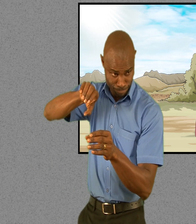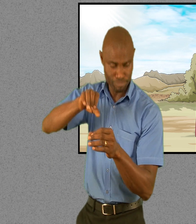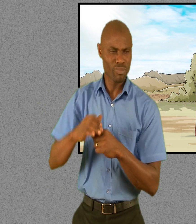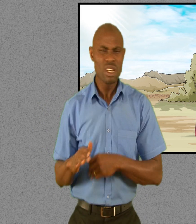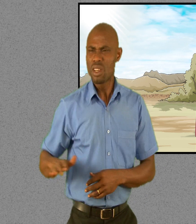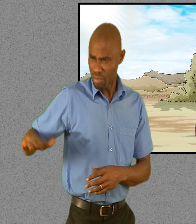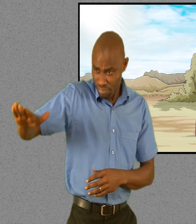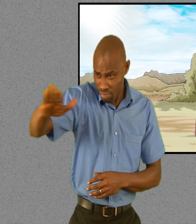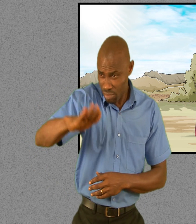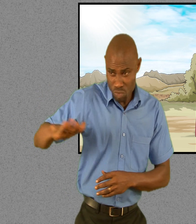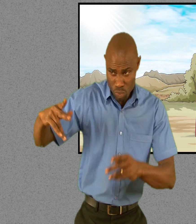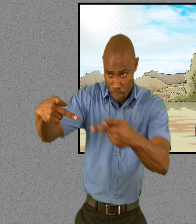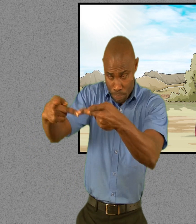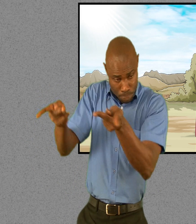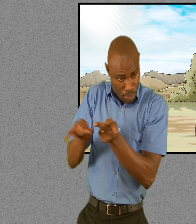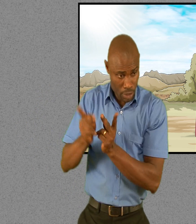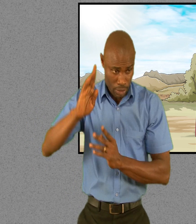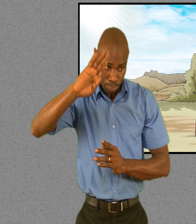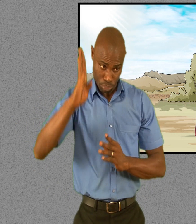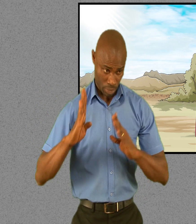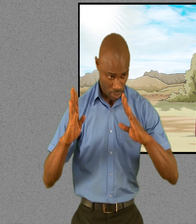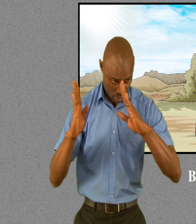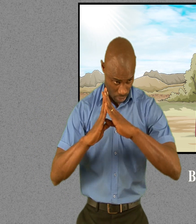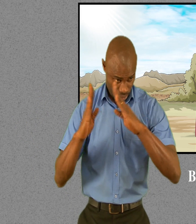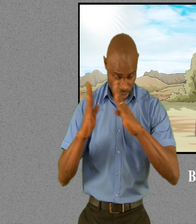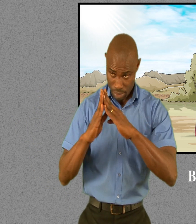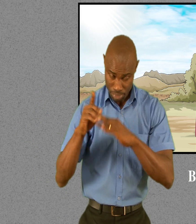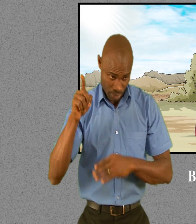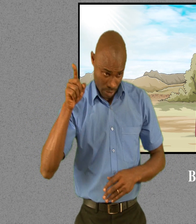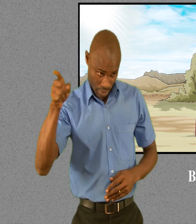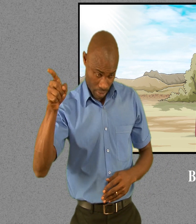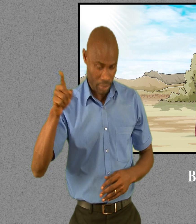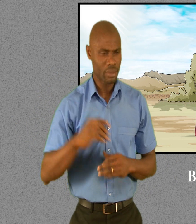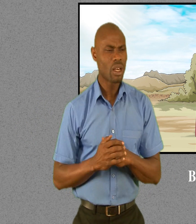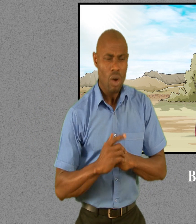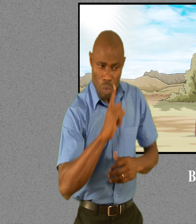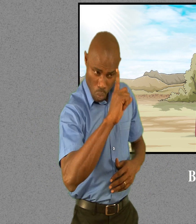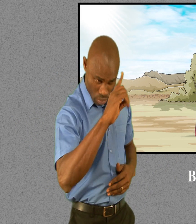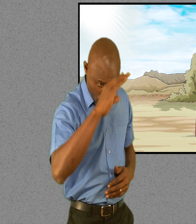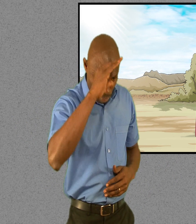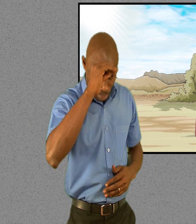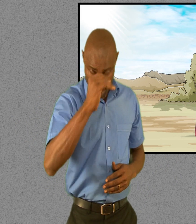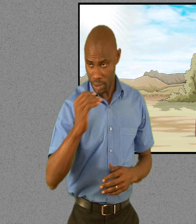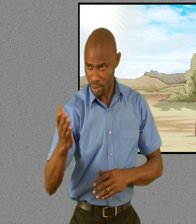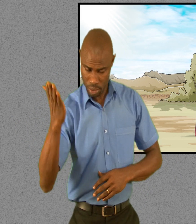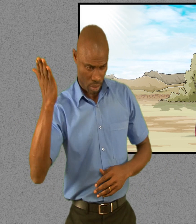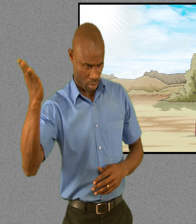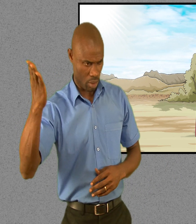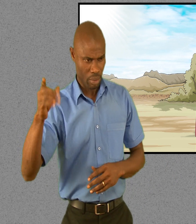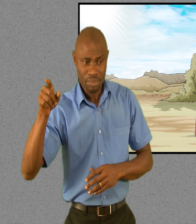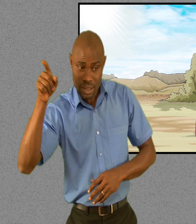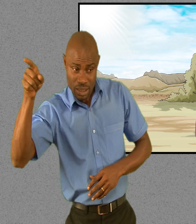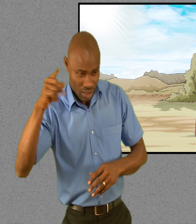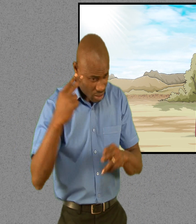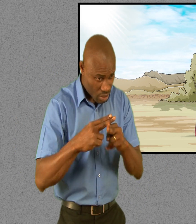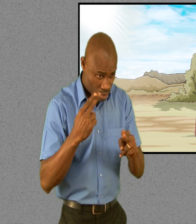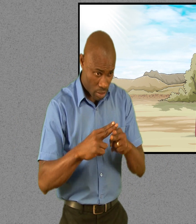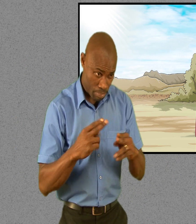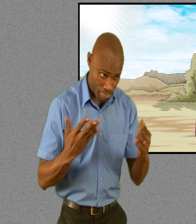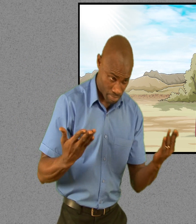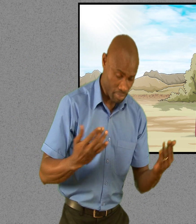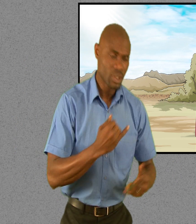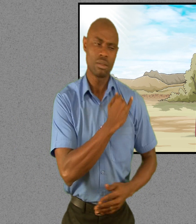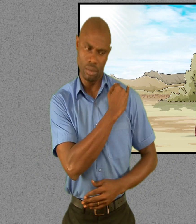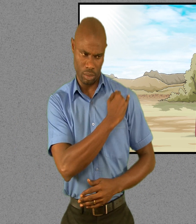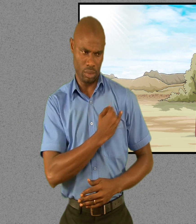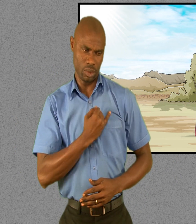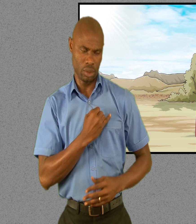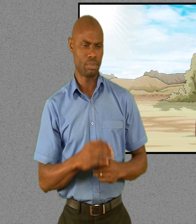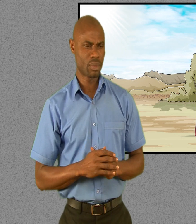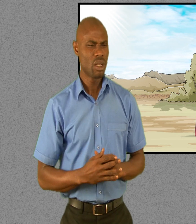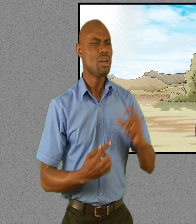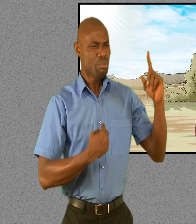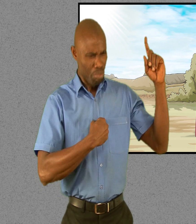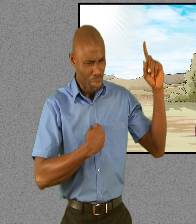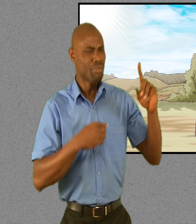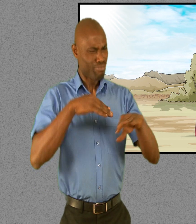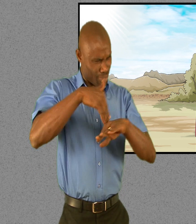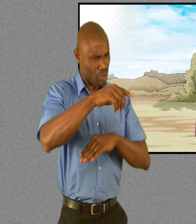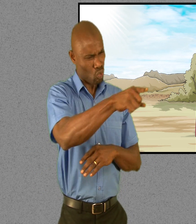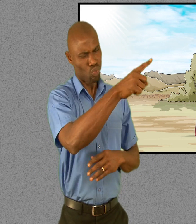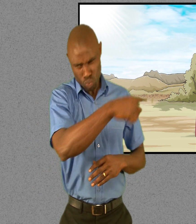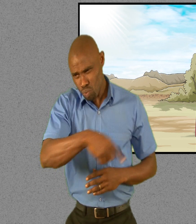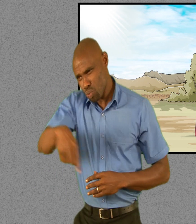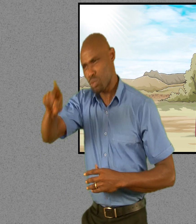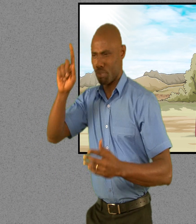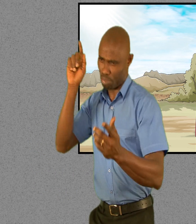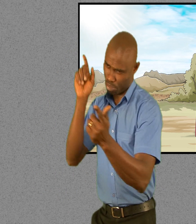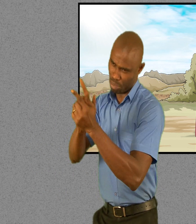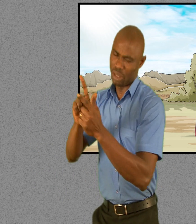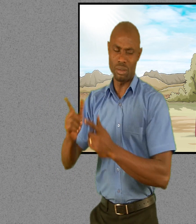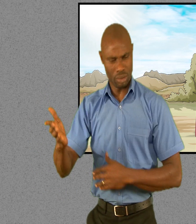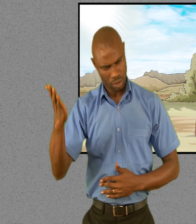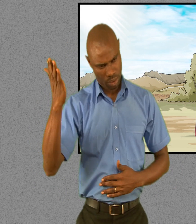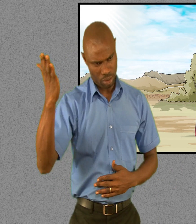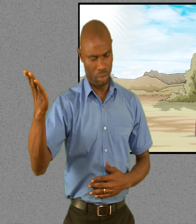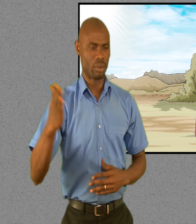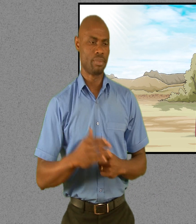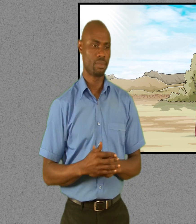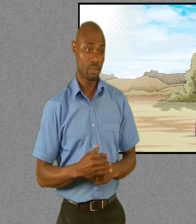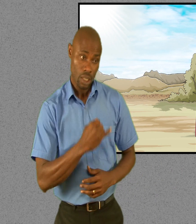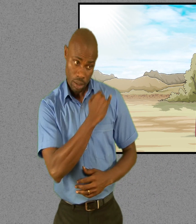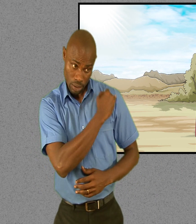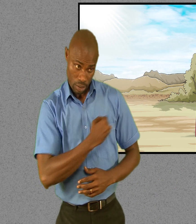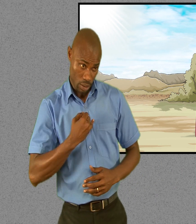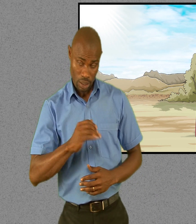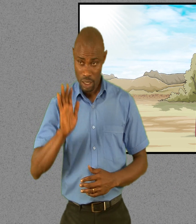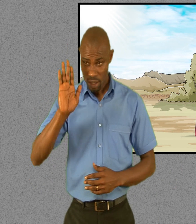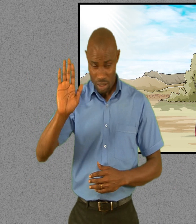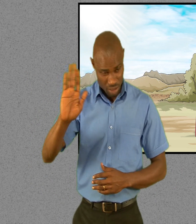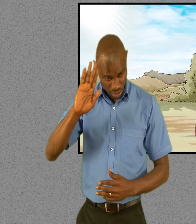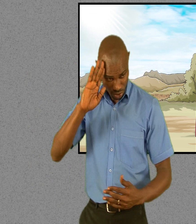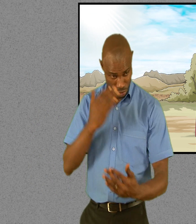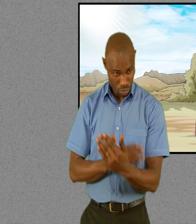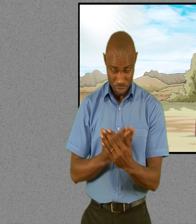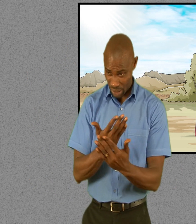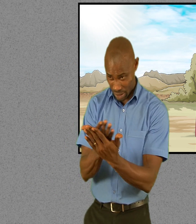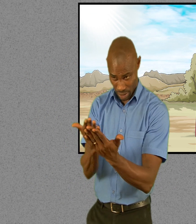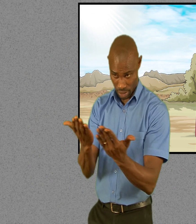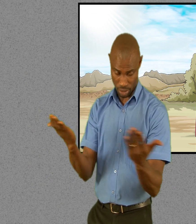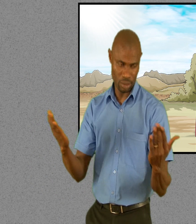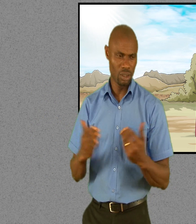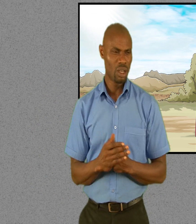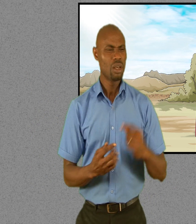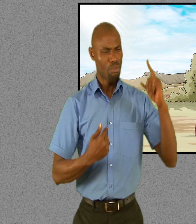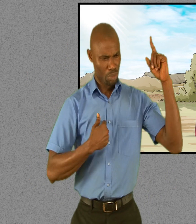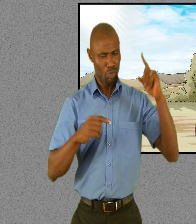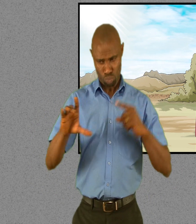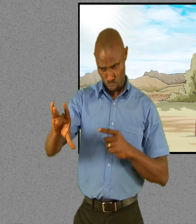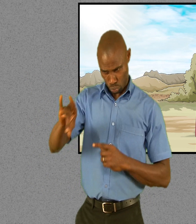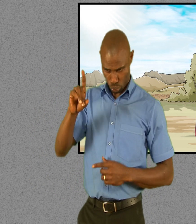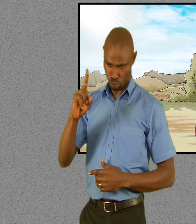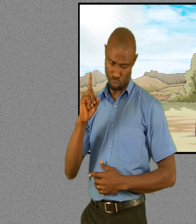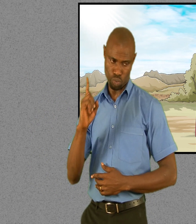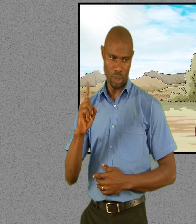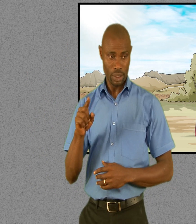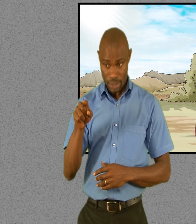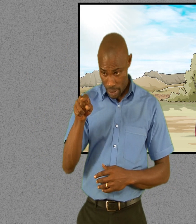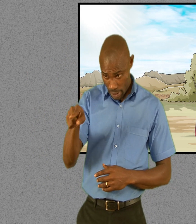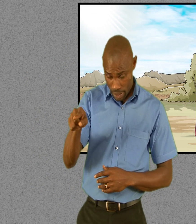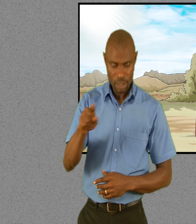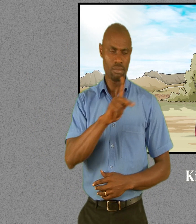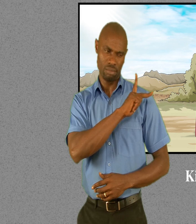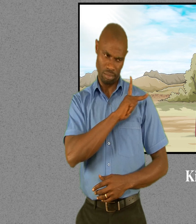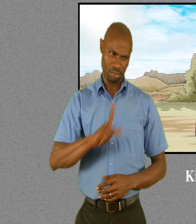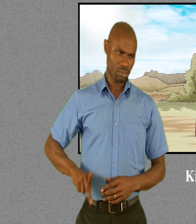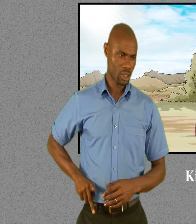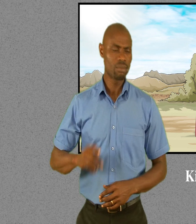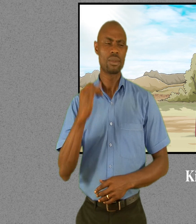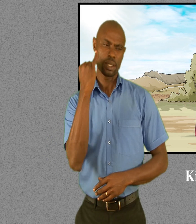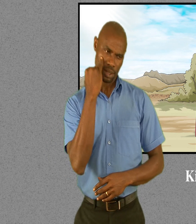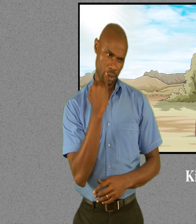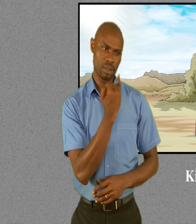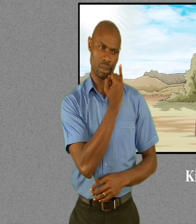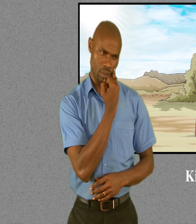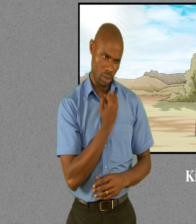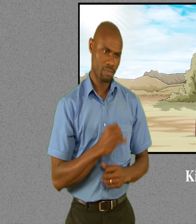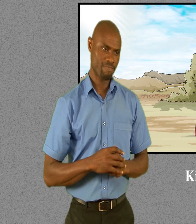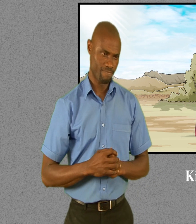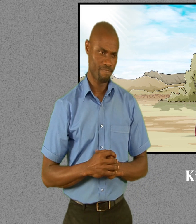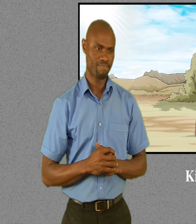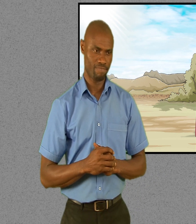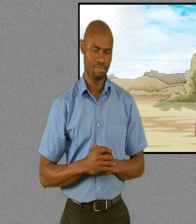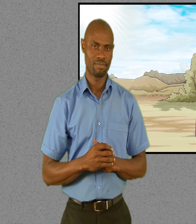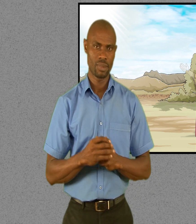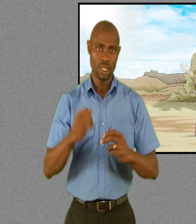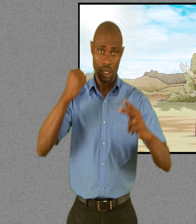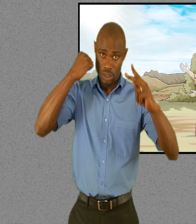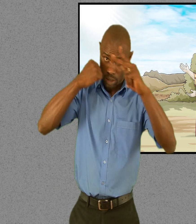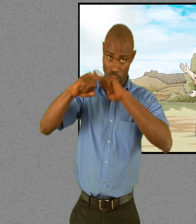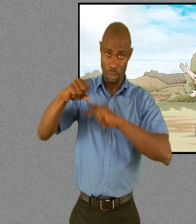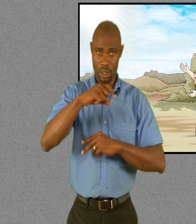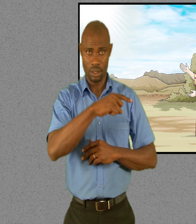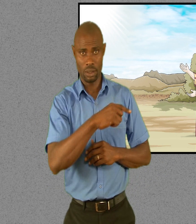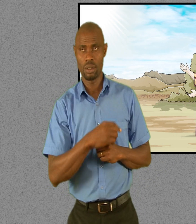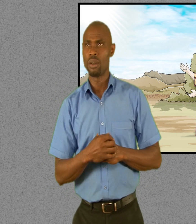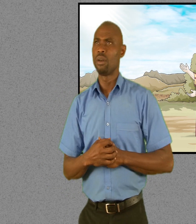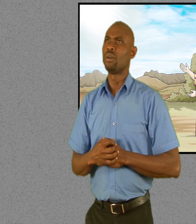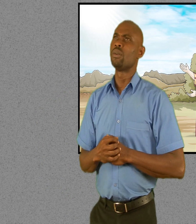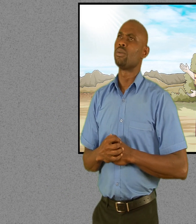I am sending you to Jesse of Bethlehem, for I have selected from his sons a king for Myself.”